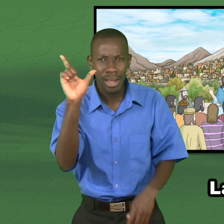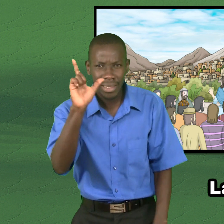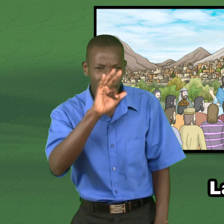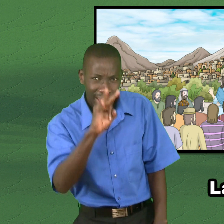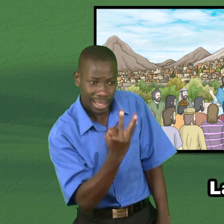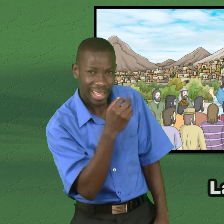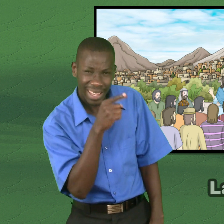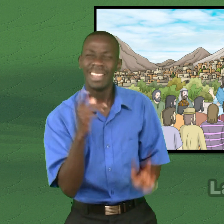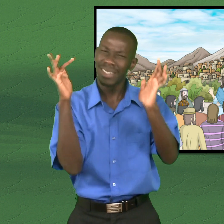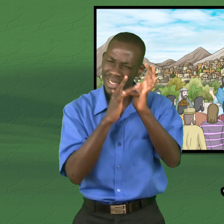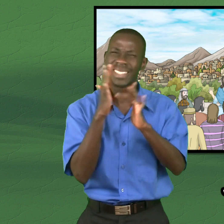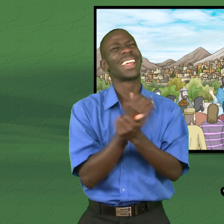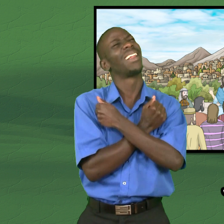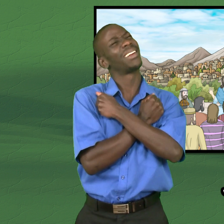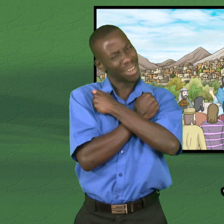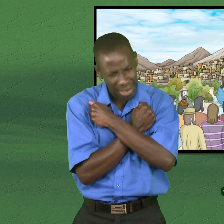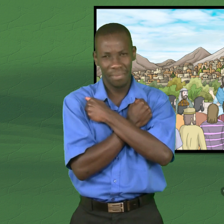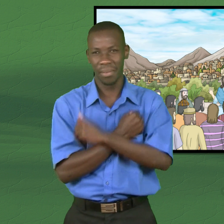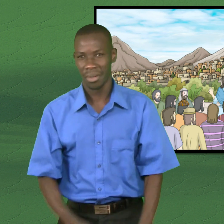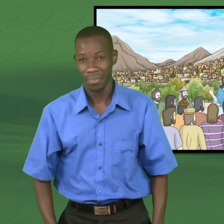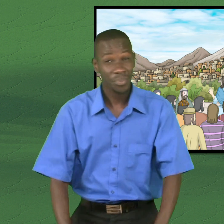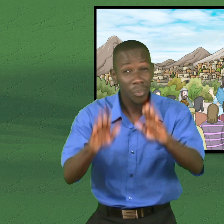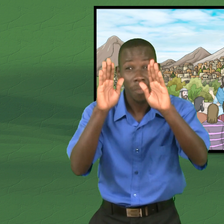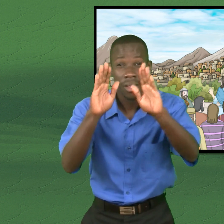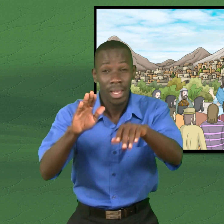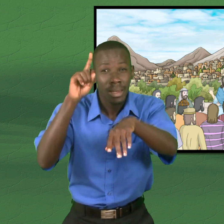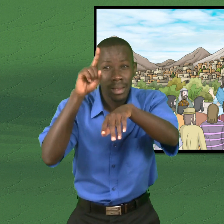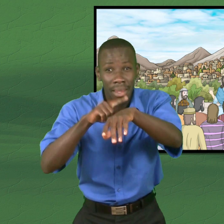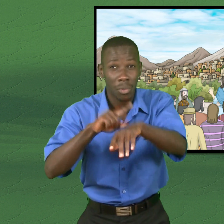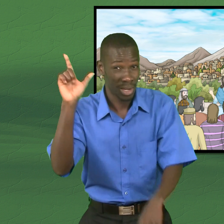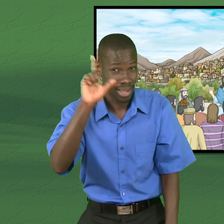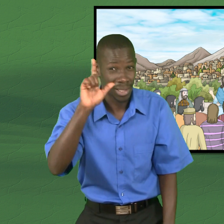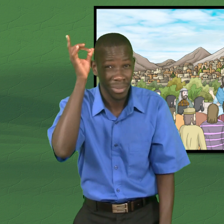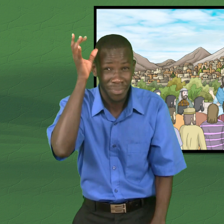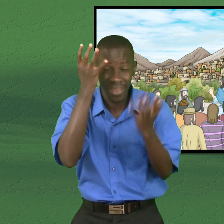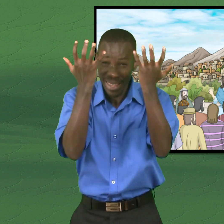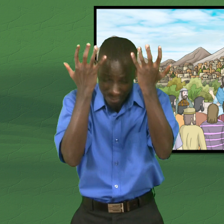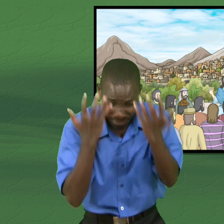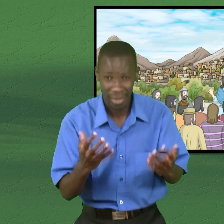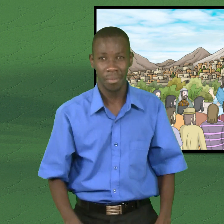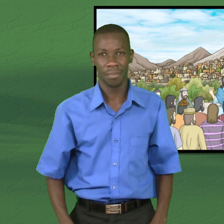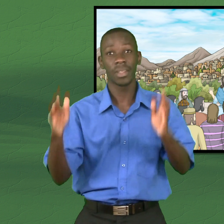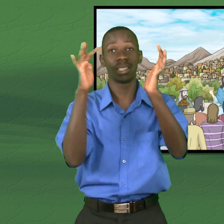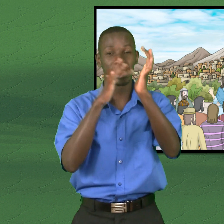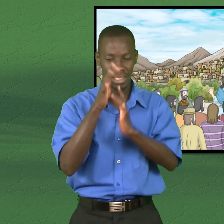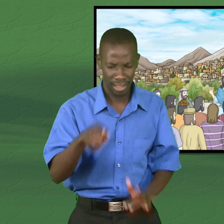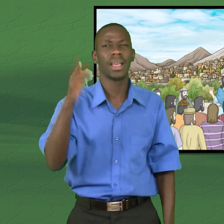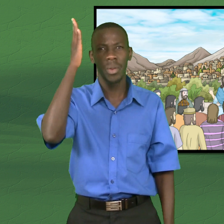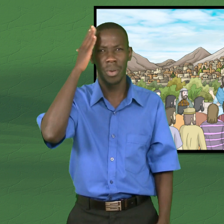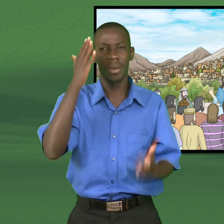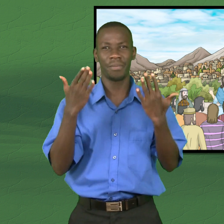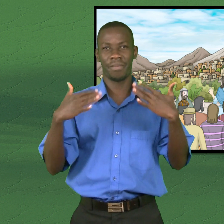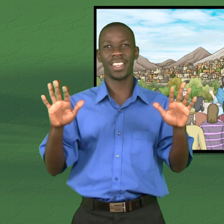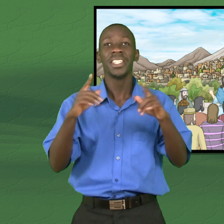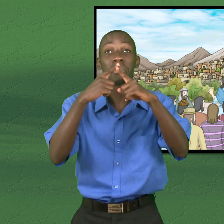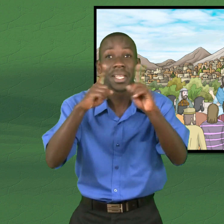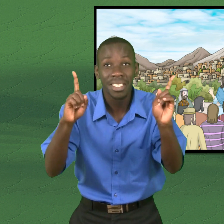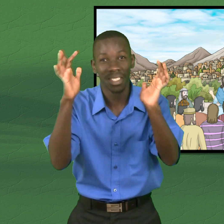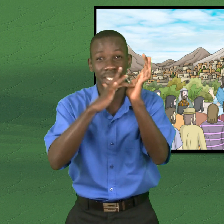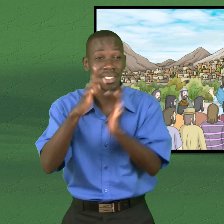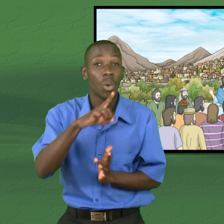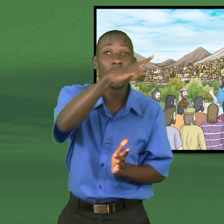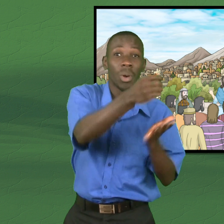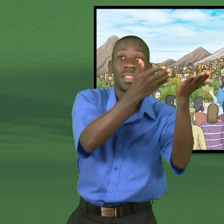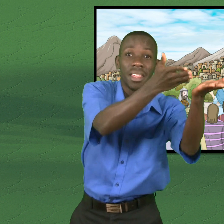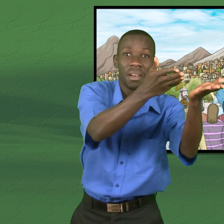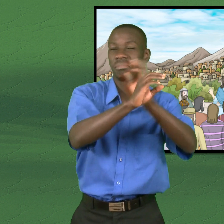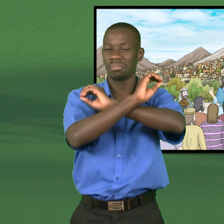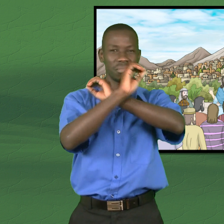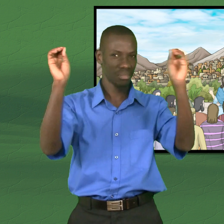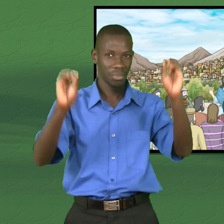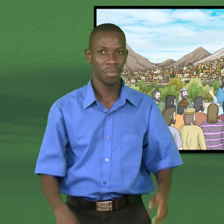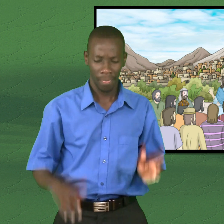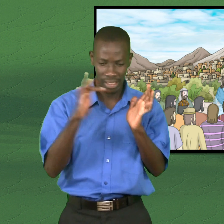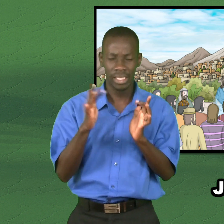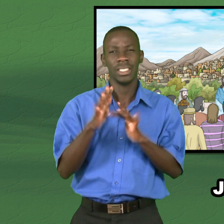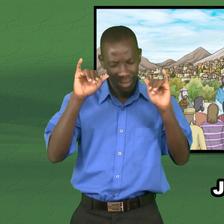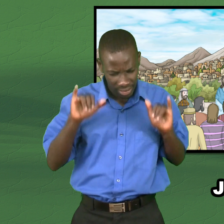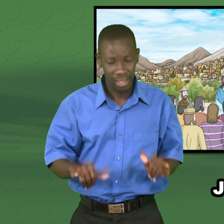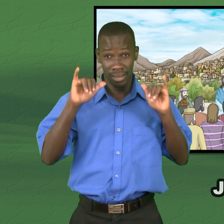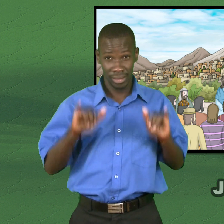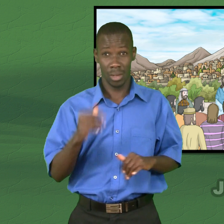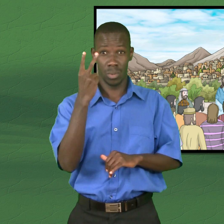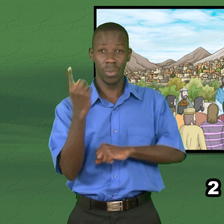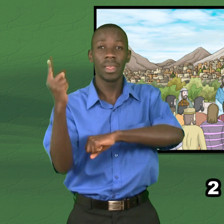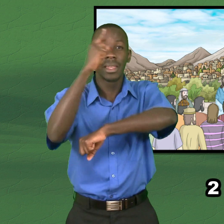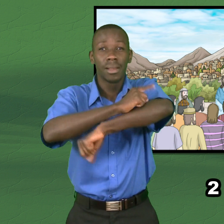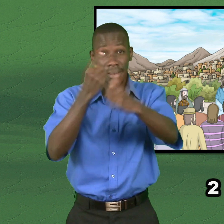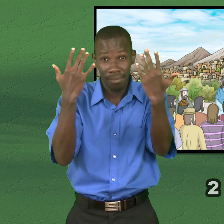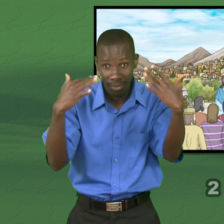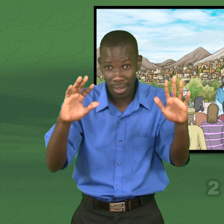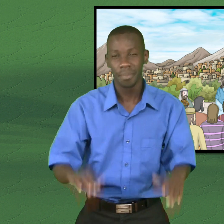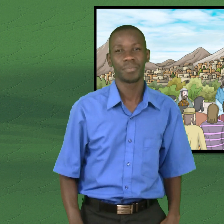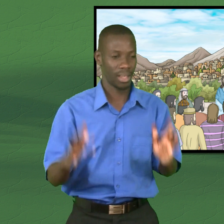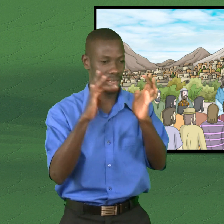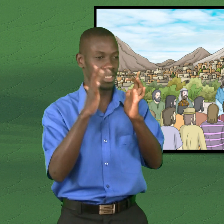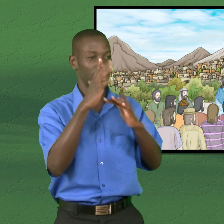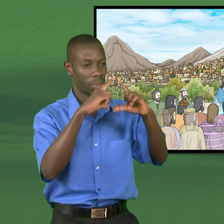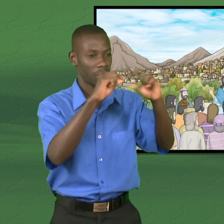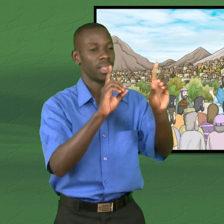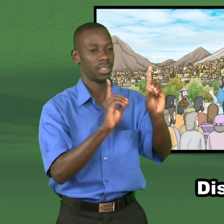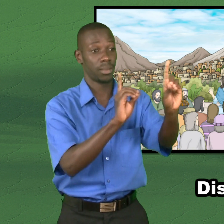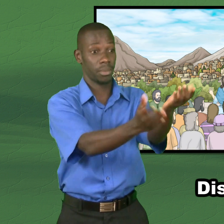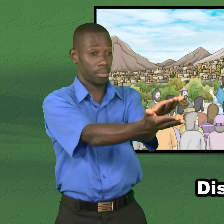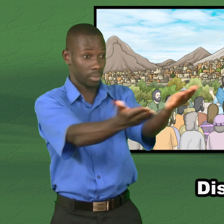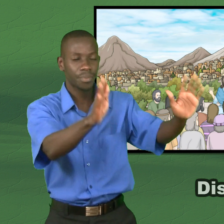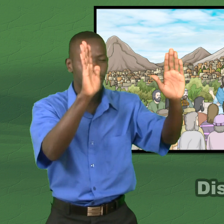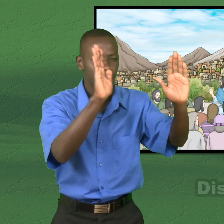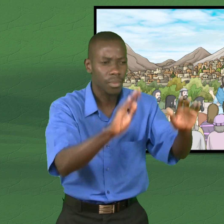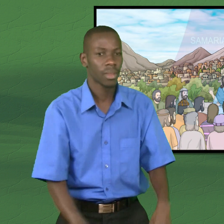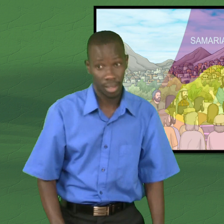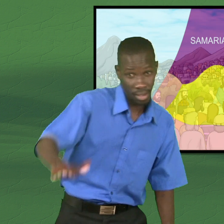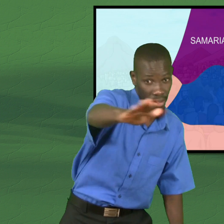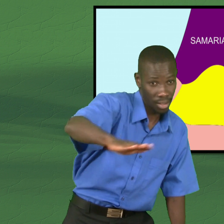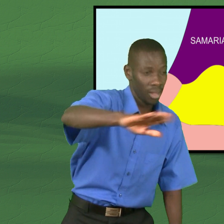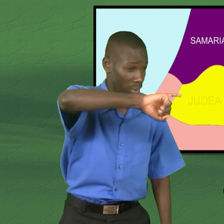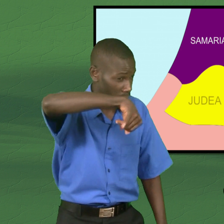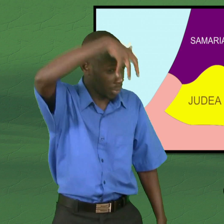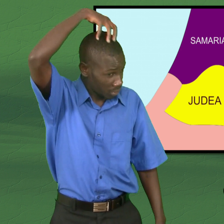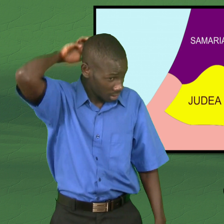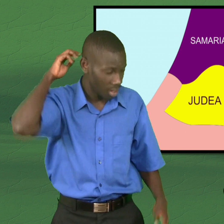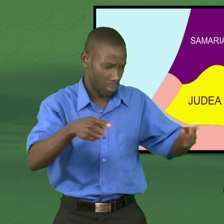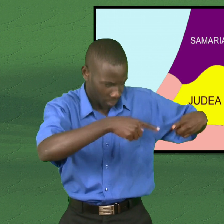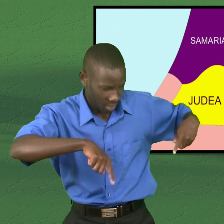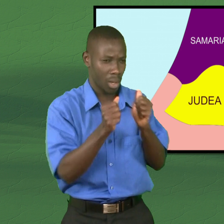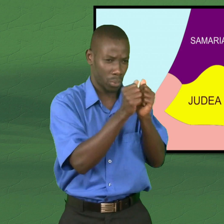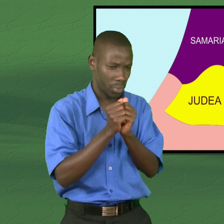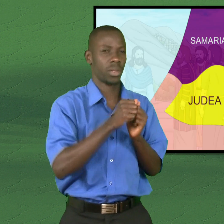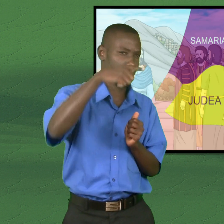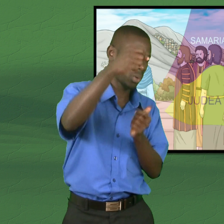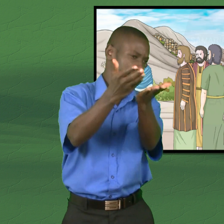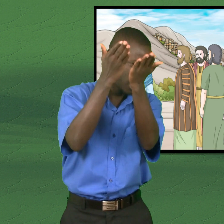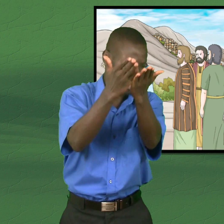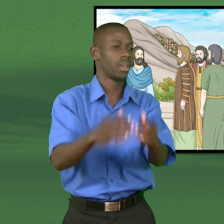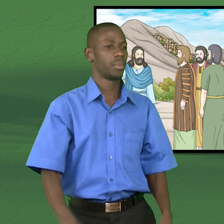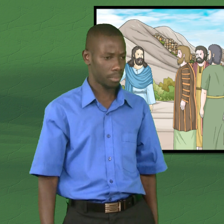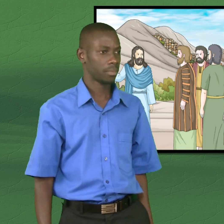So on hearing that Lazarus was sick, He stayed where He was for two days, and then He said to the disciples, “Let us go back to Judea.”